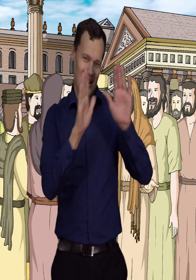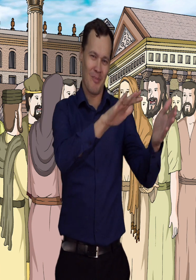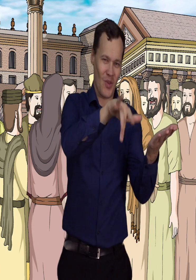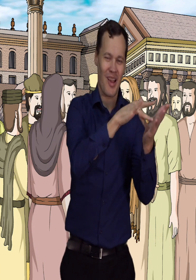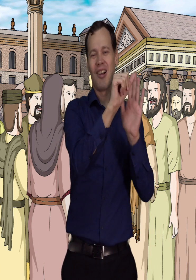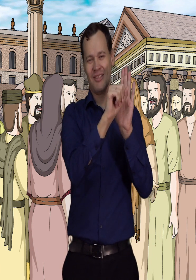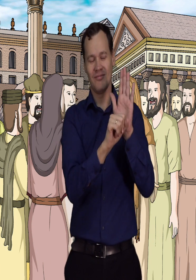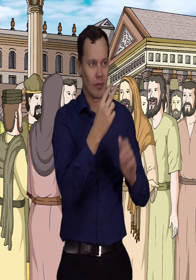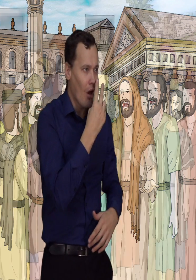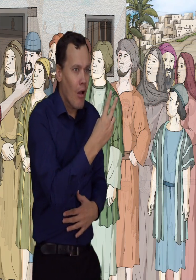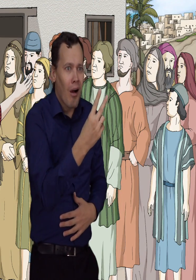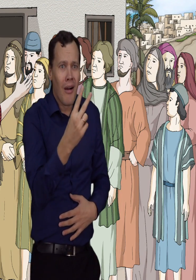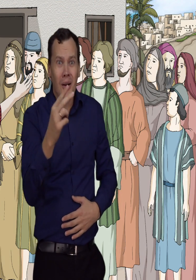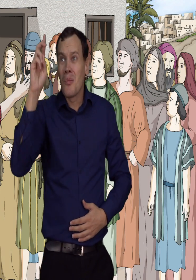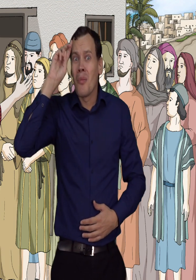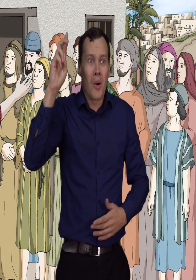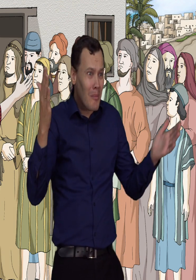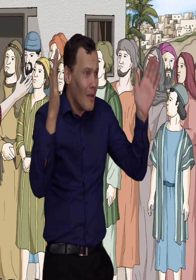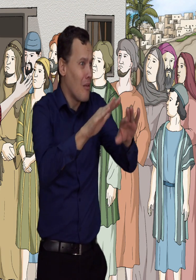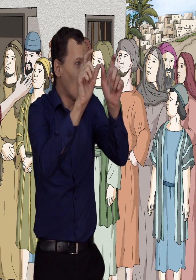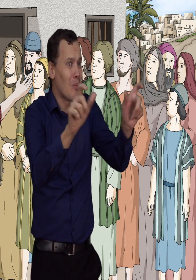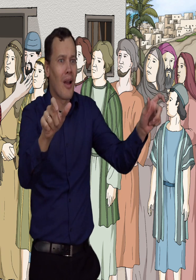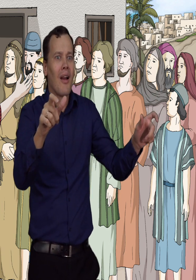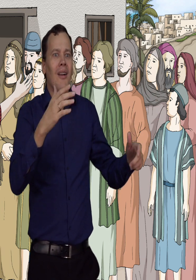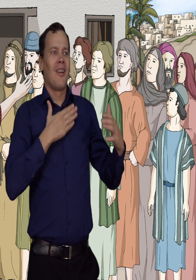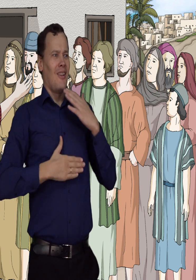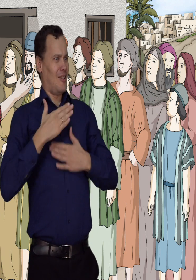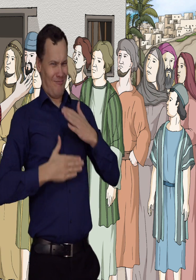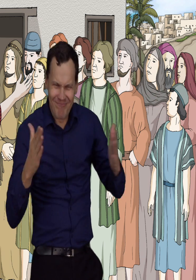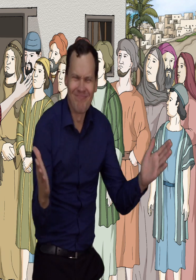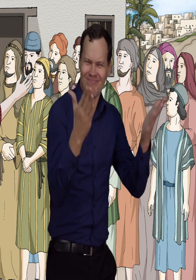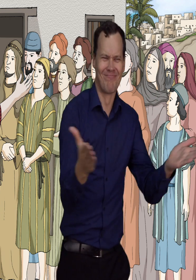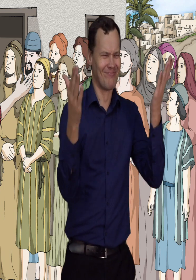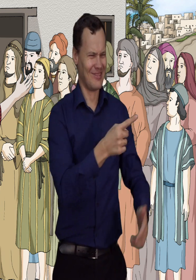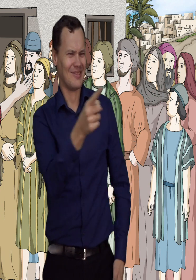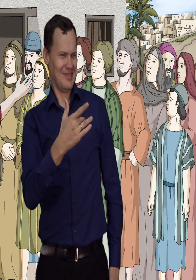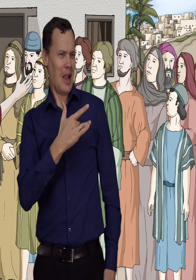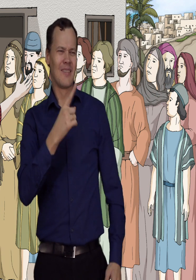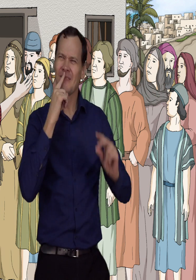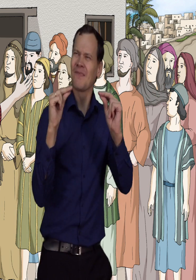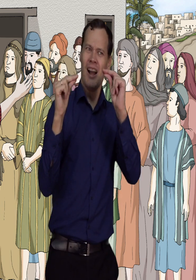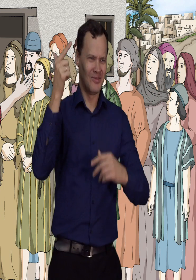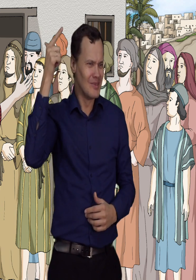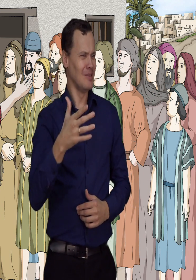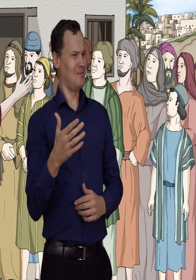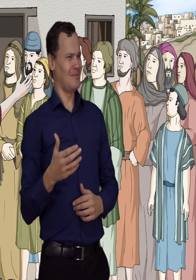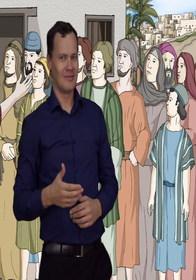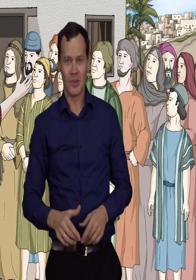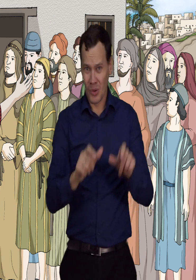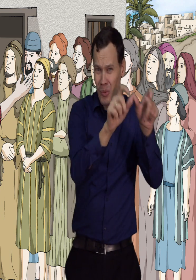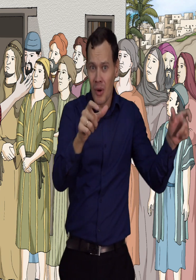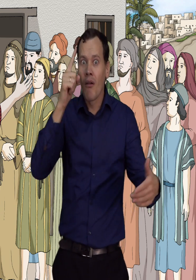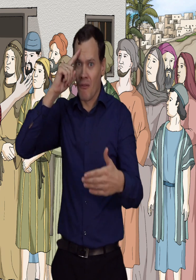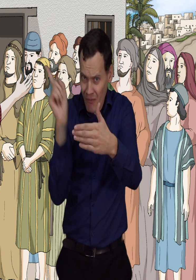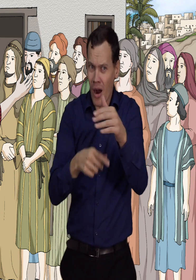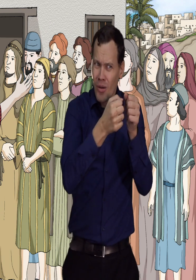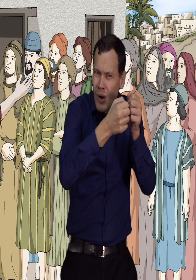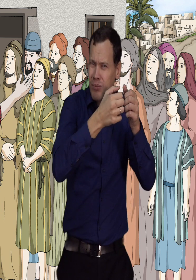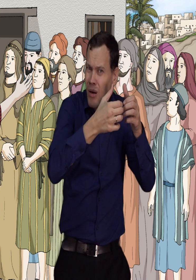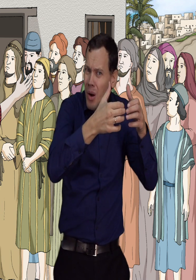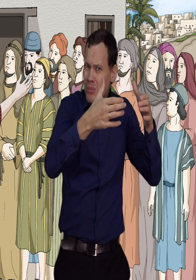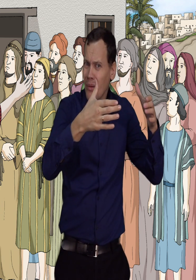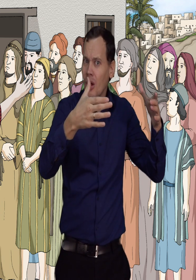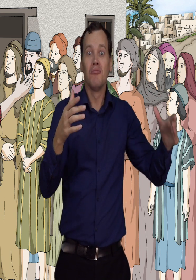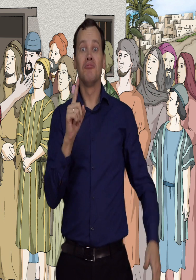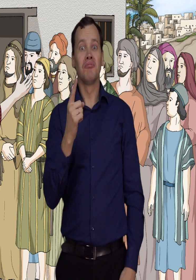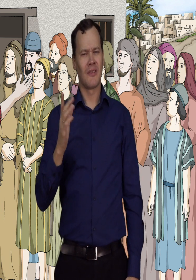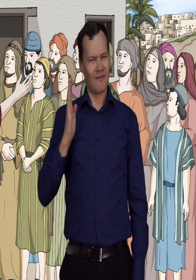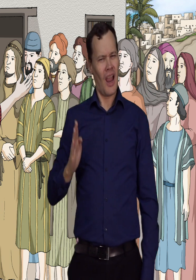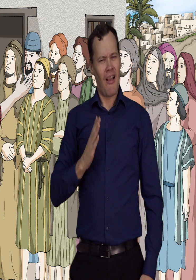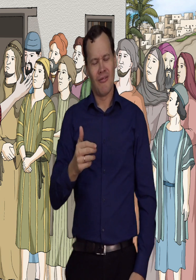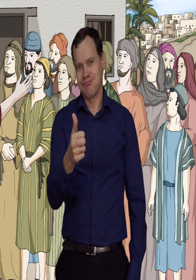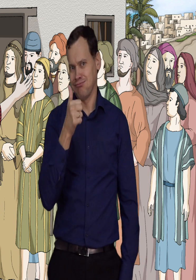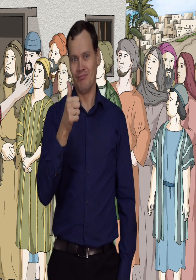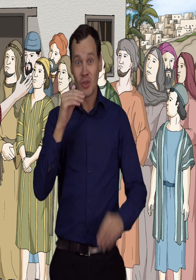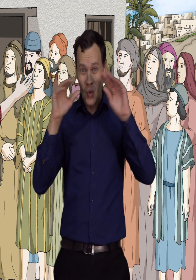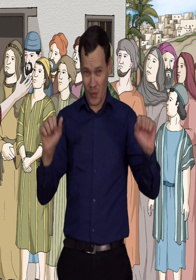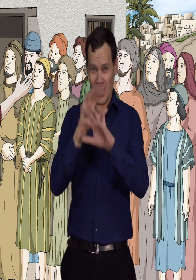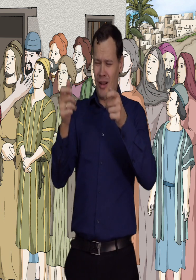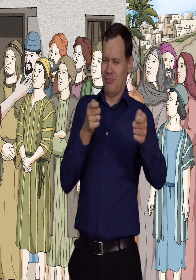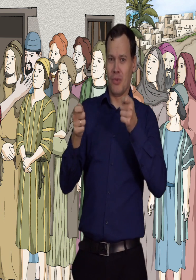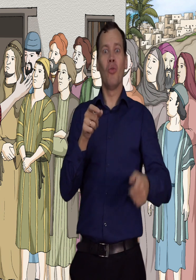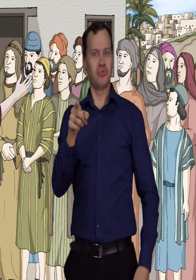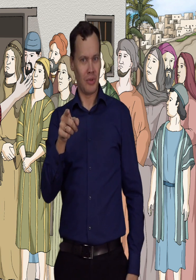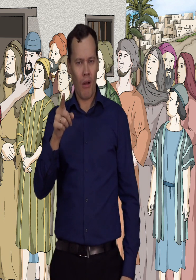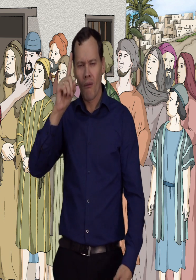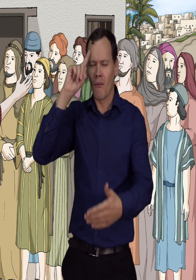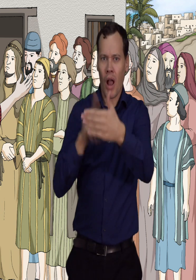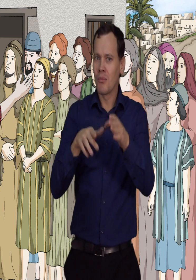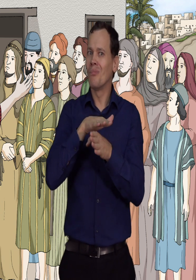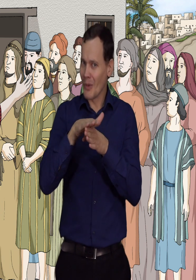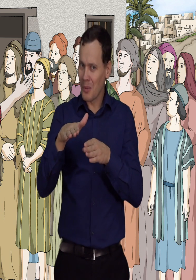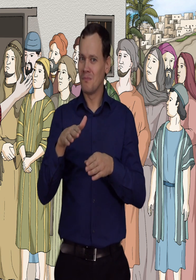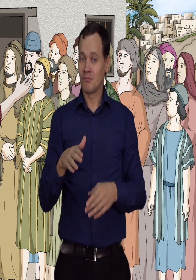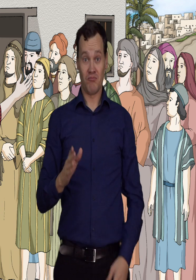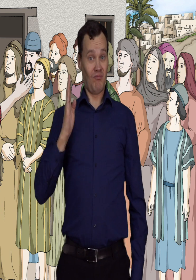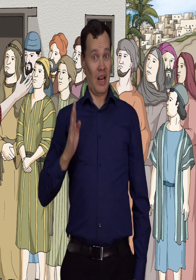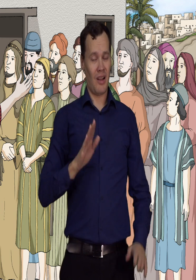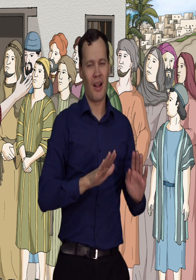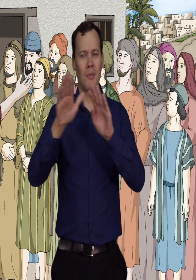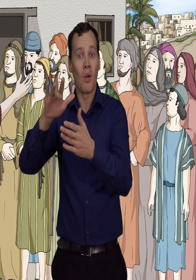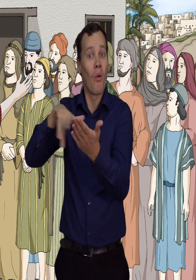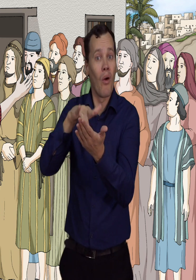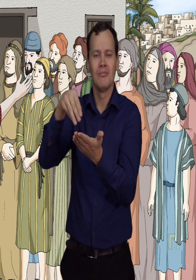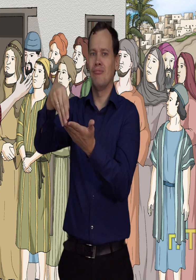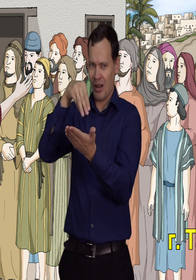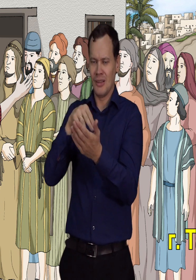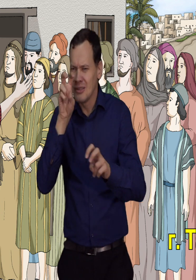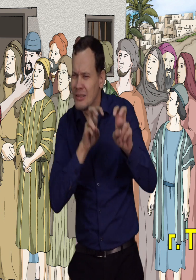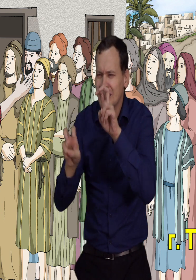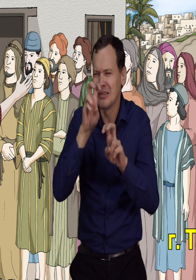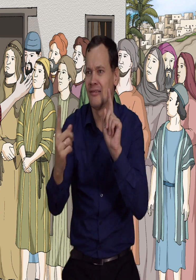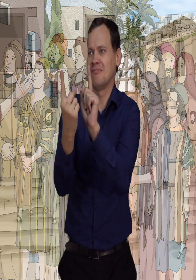When he arrived and saw the grace of God, he rejoiced and encouraged them all to abide in the Lord with all their hearts. Barnabas was a good man, full of the Holy Spirit and faith, and a great number of people were brought to the Lord.